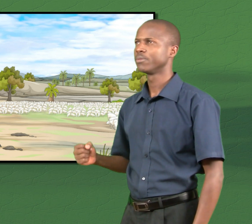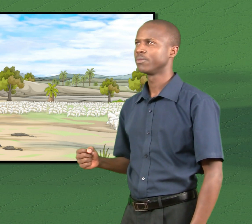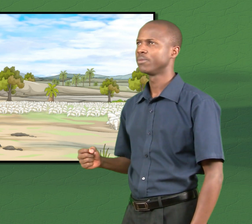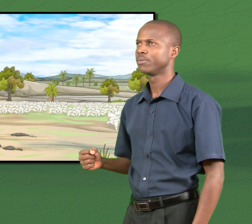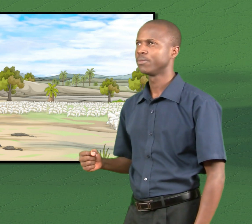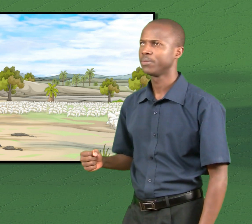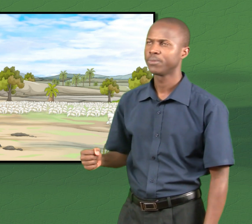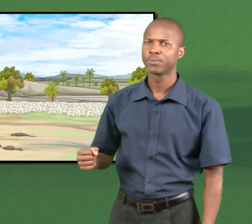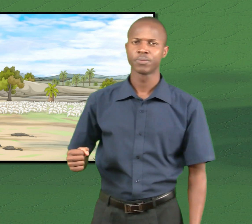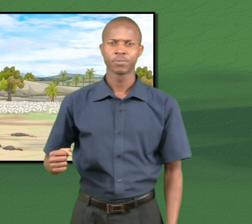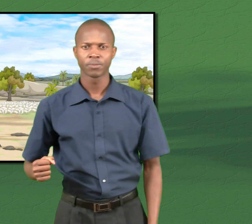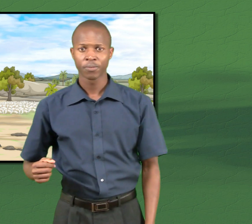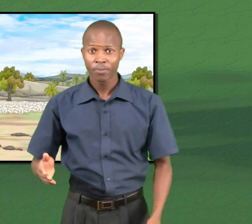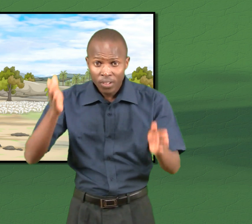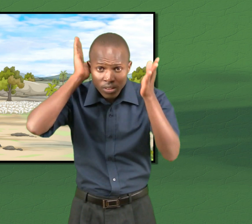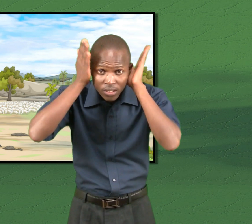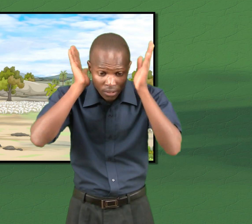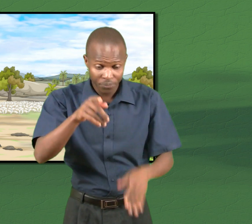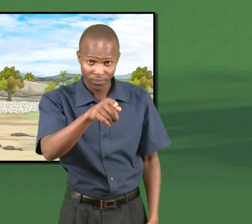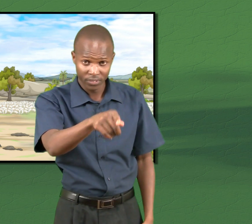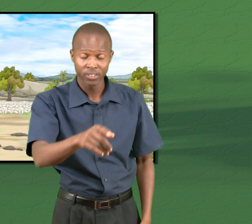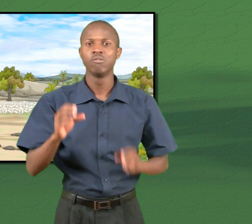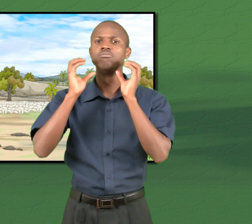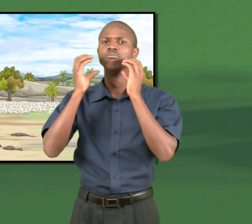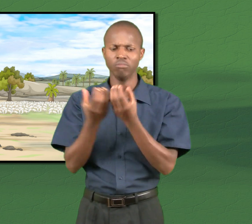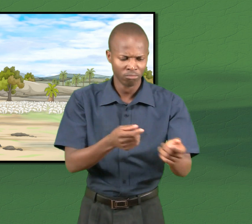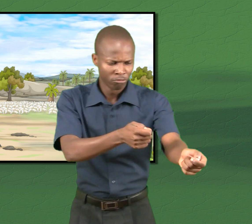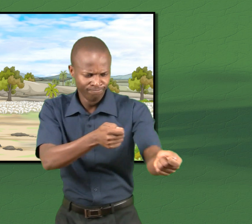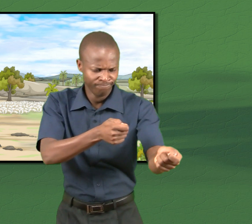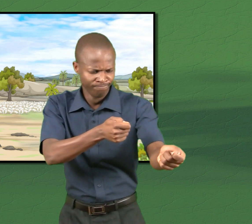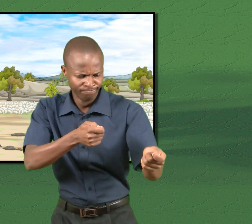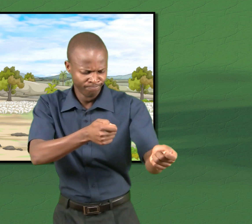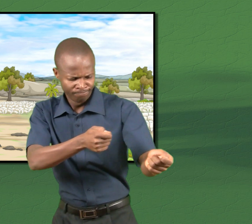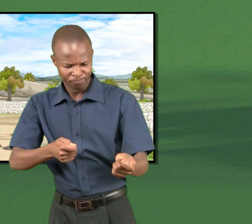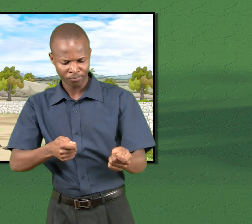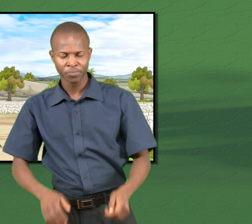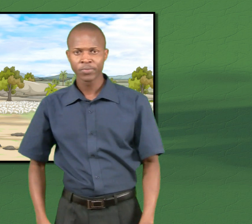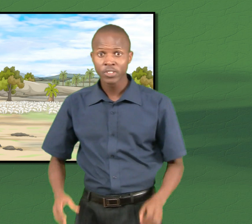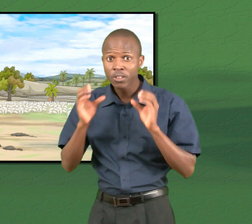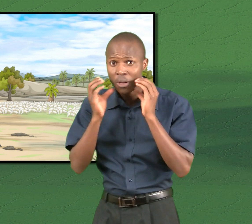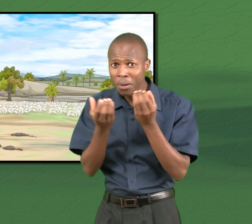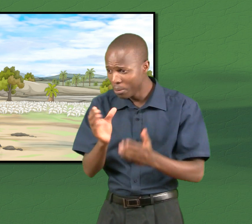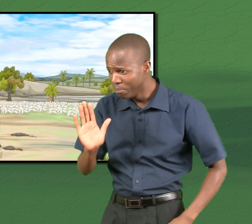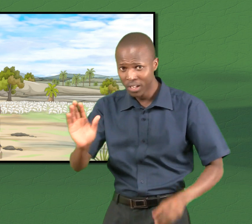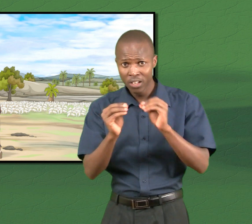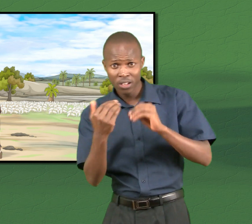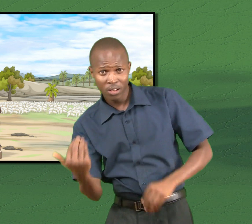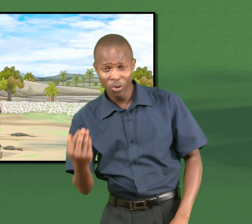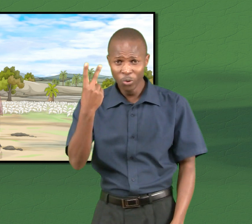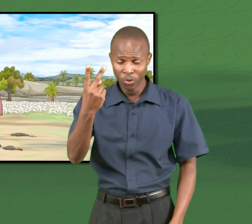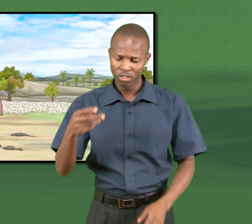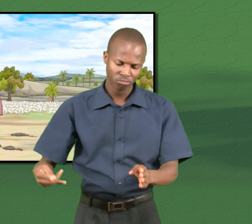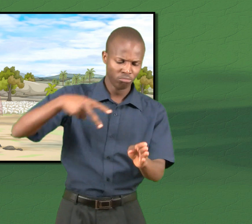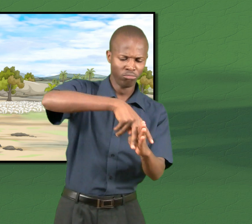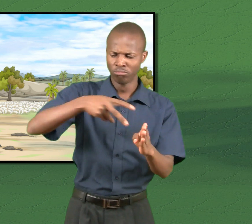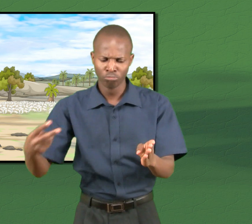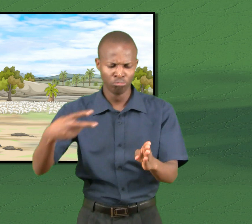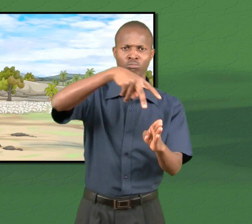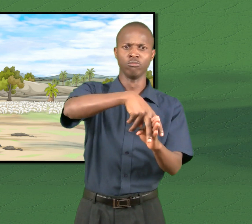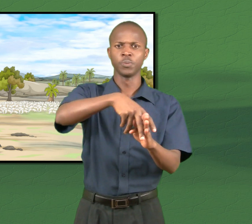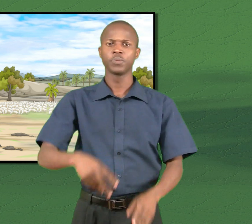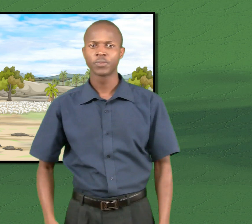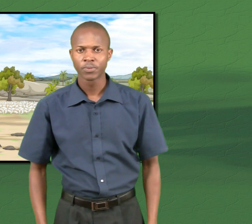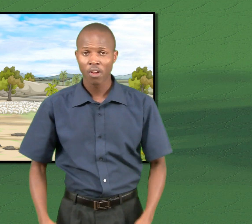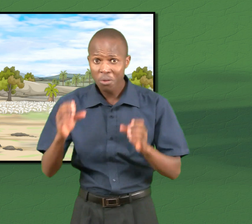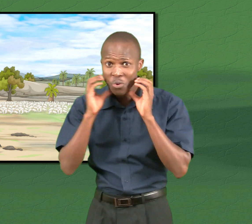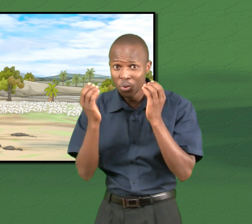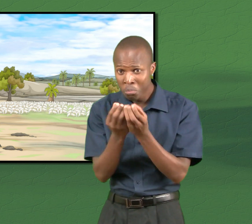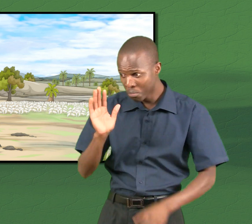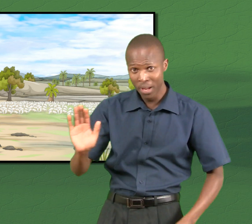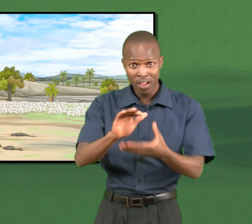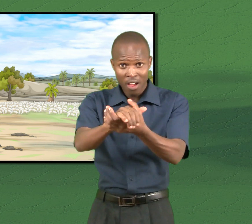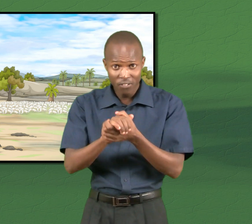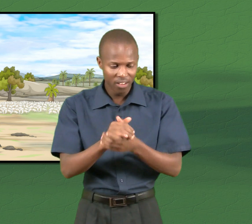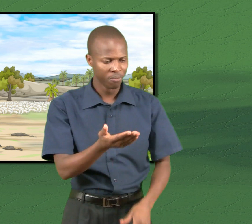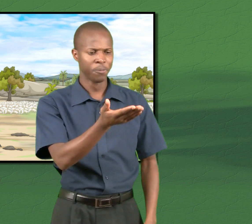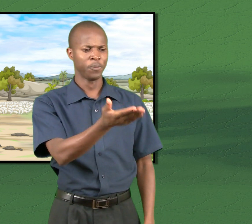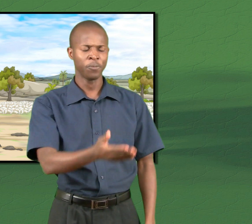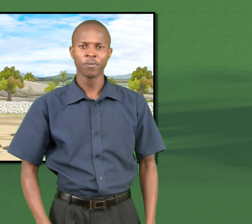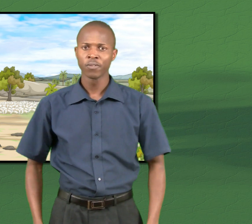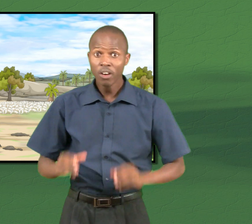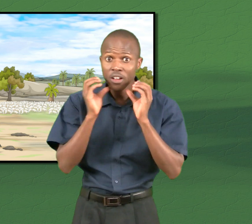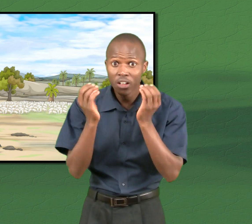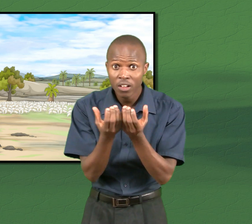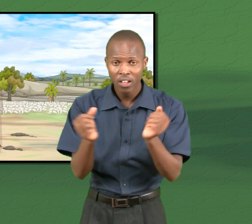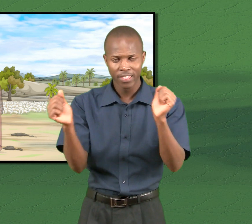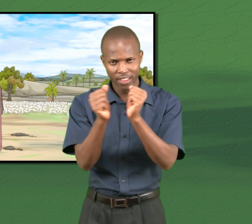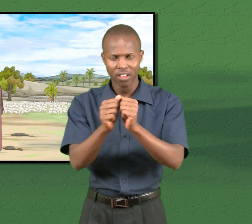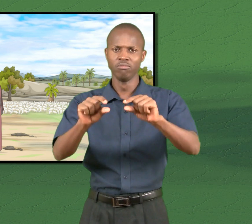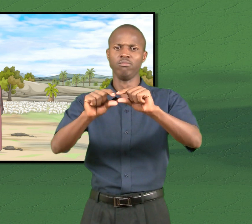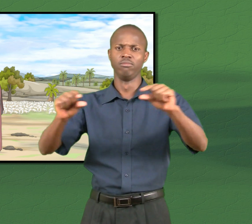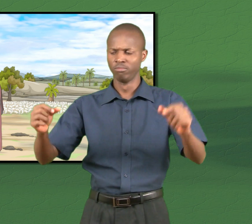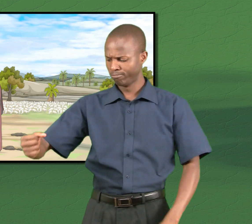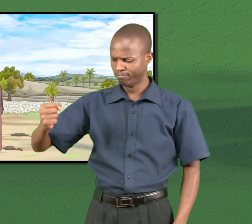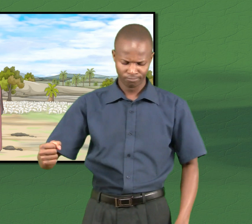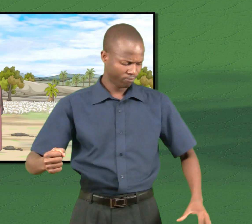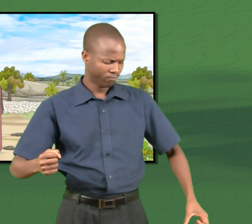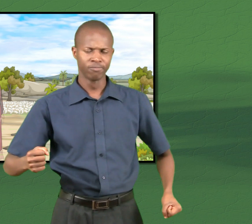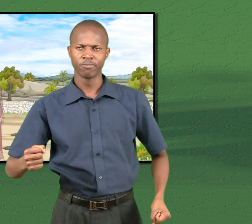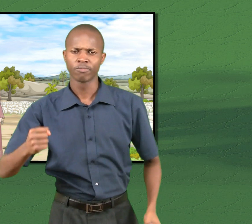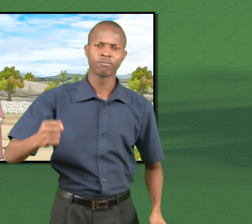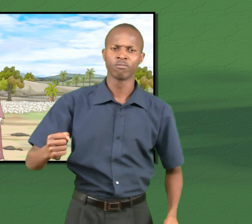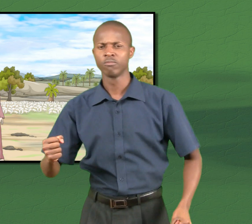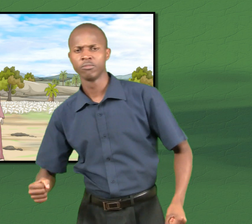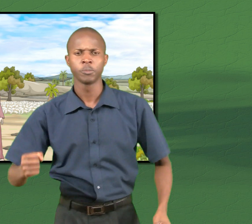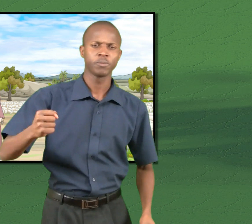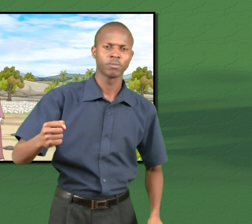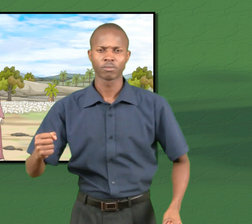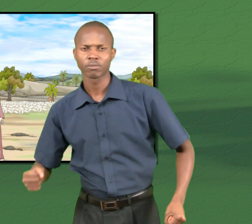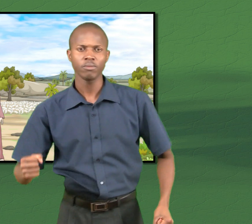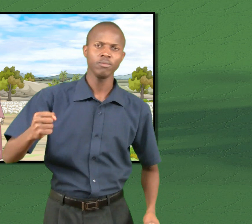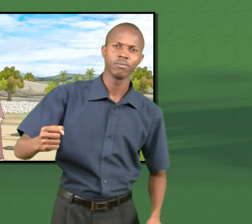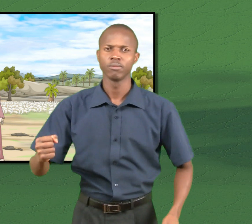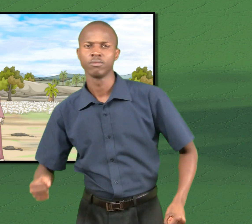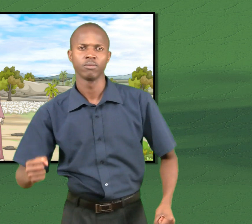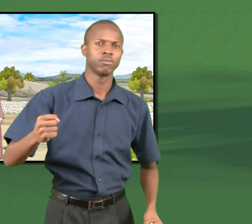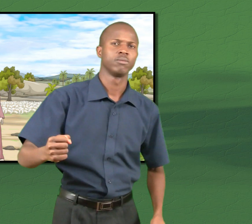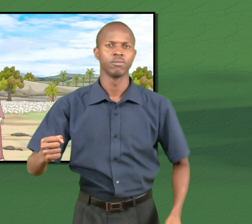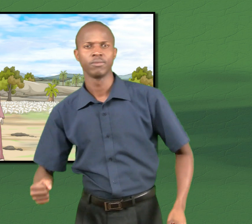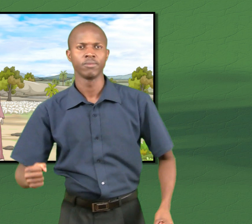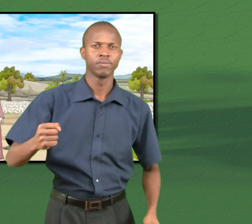So Moses took his wife and sons, put them on a donkey, and headed back to Egypt.